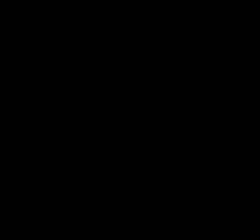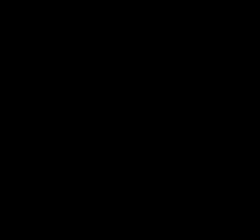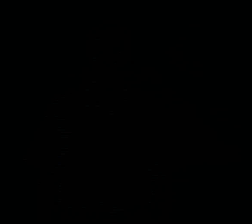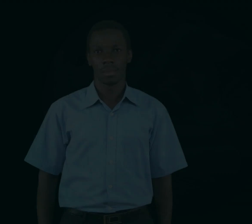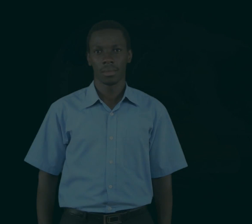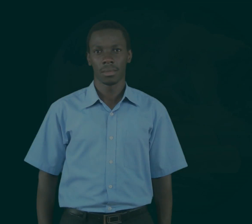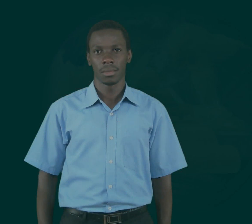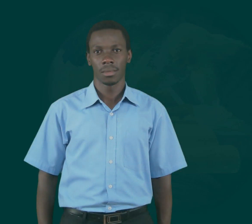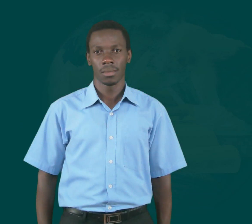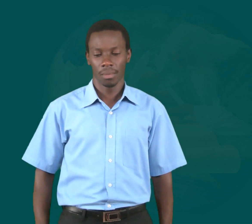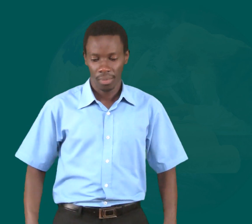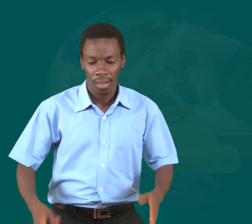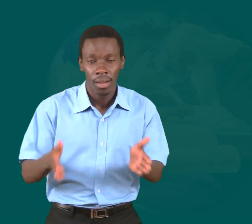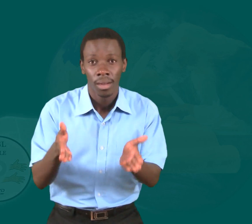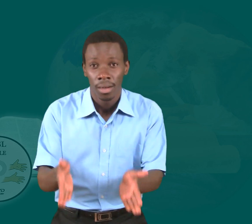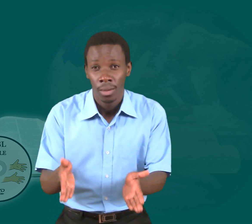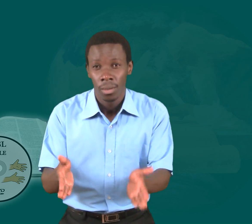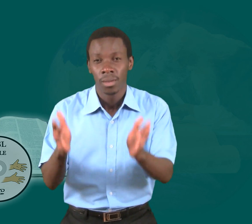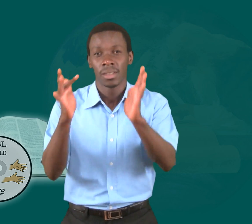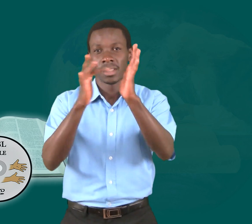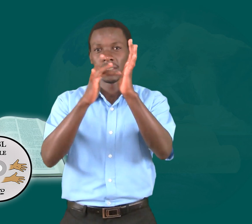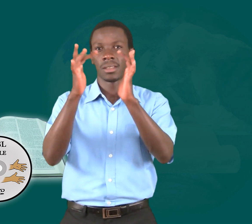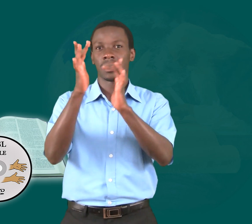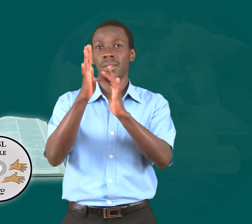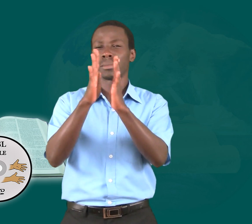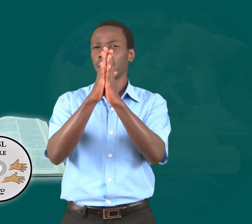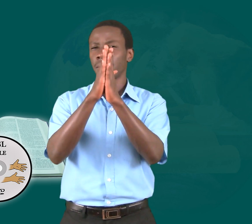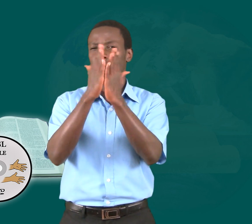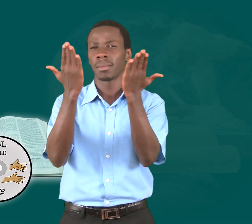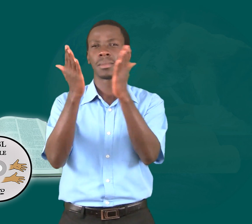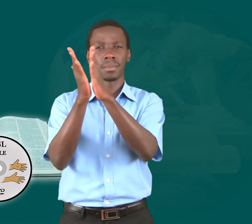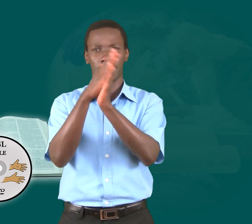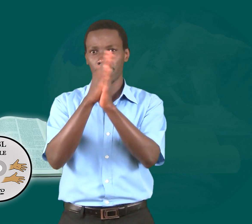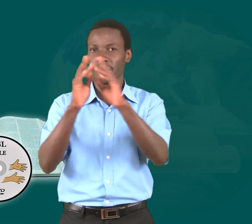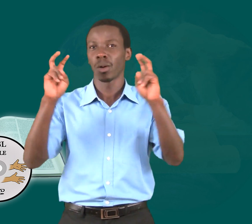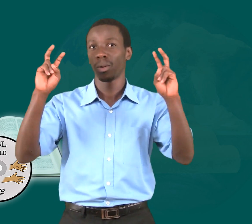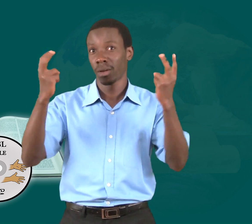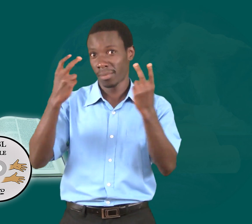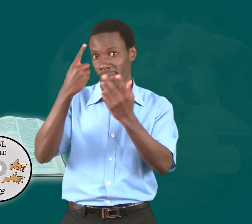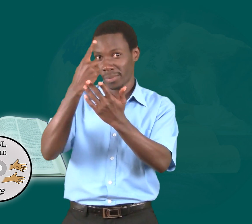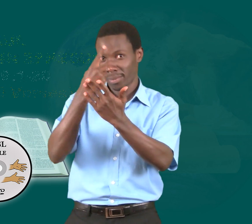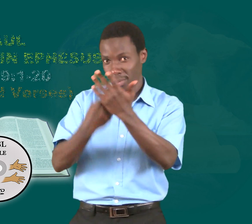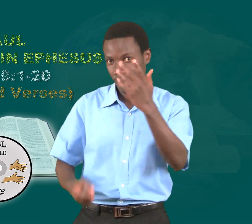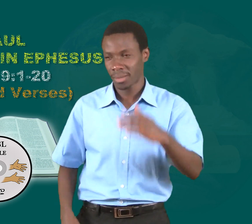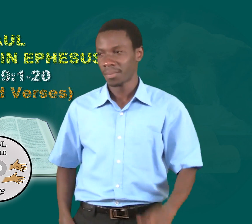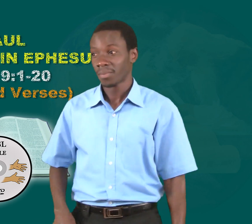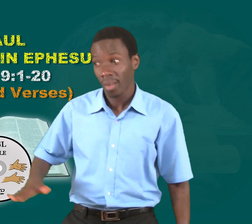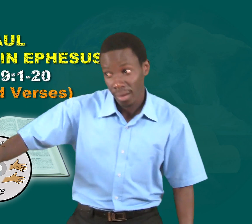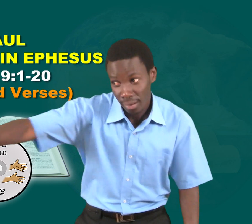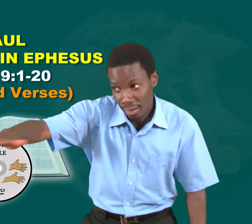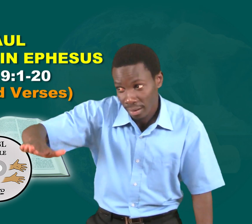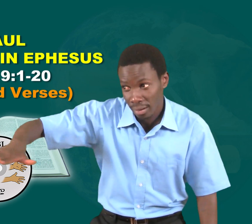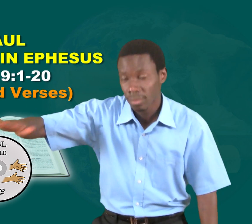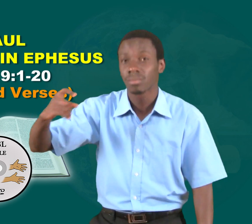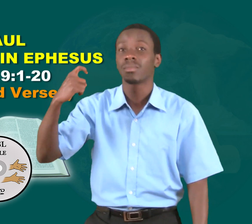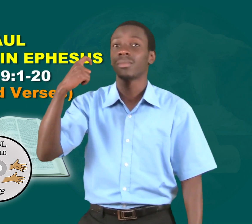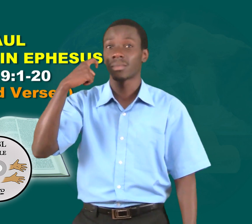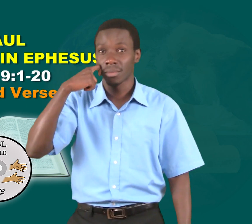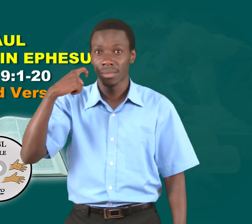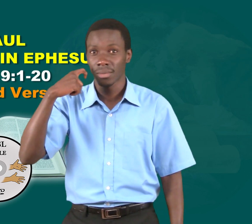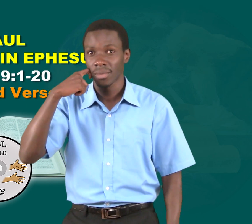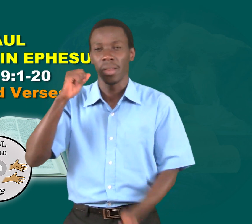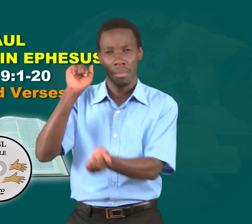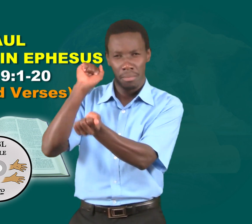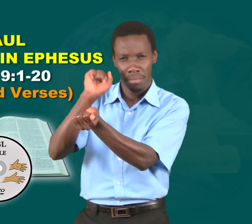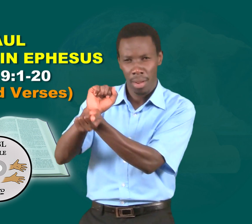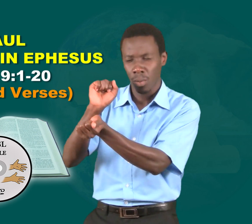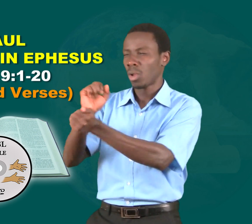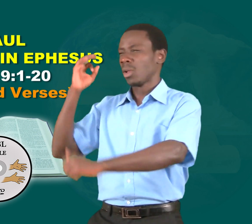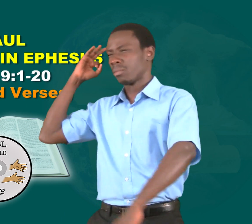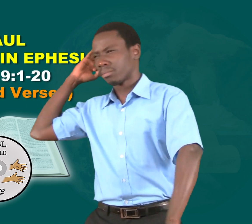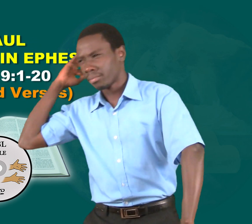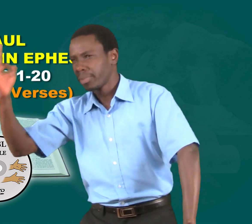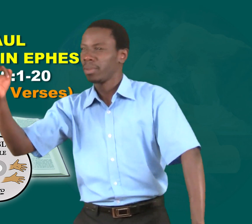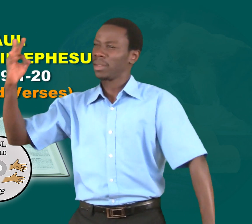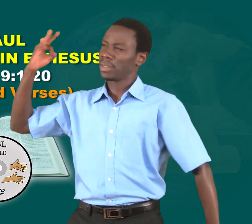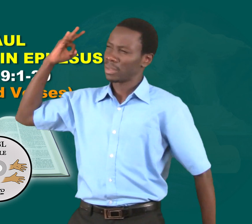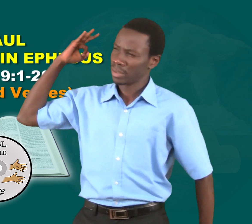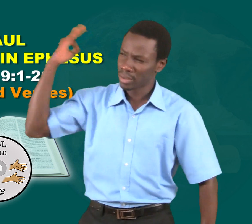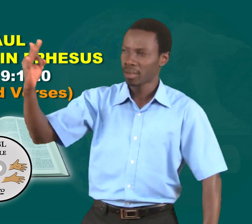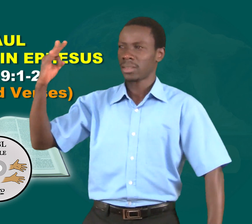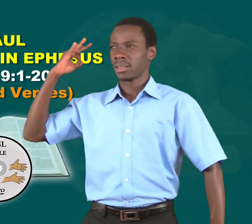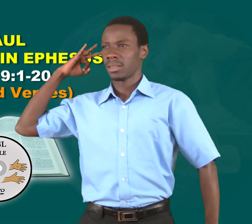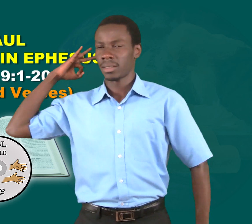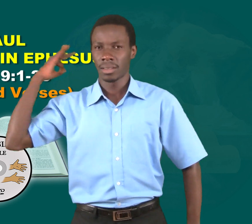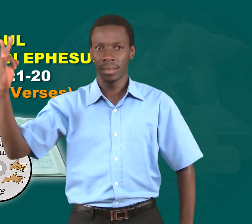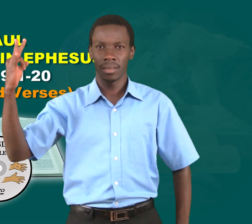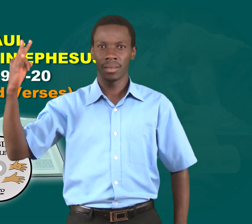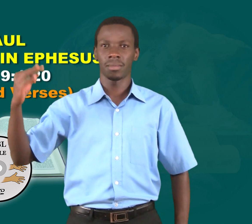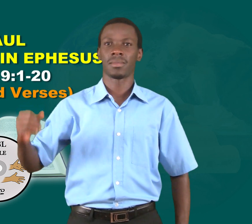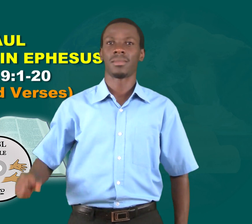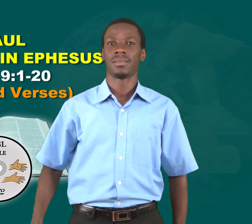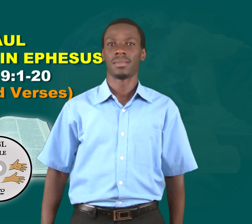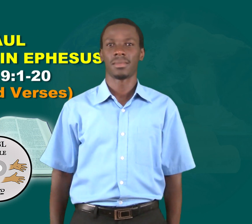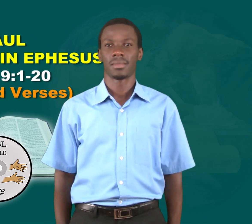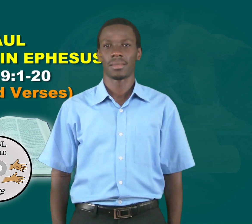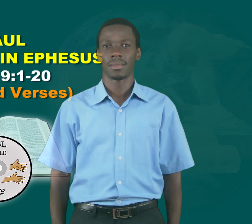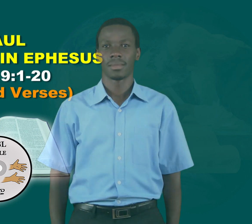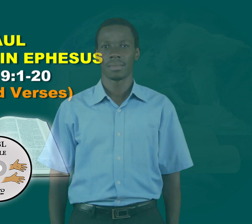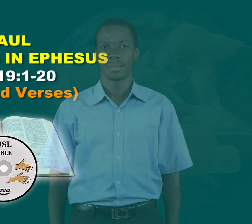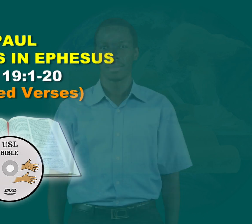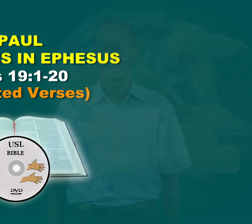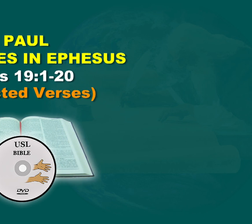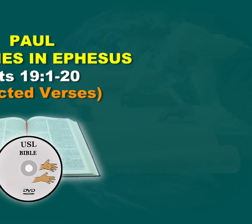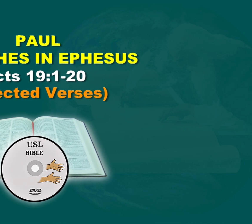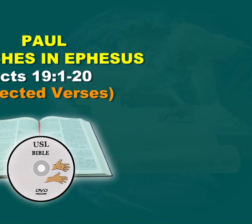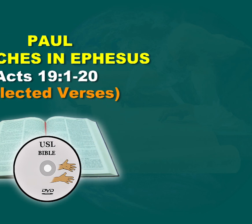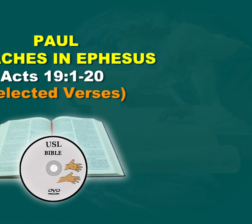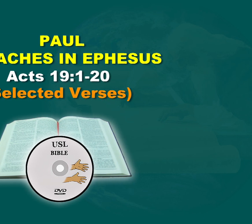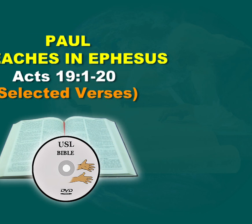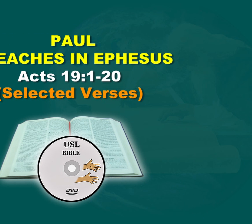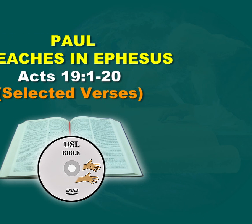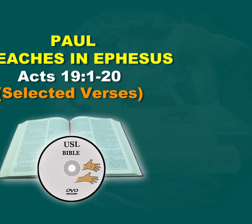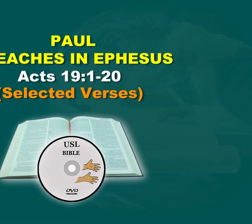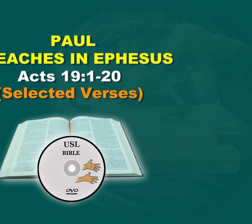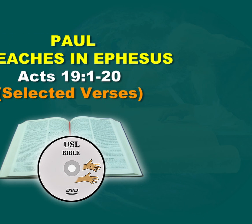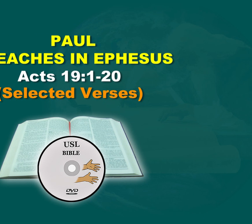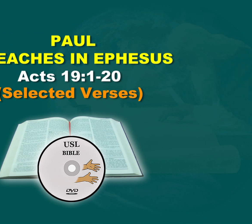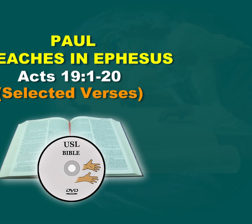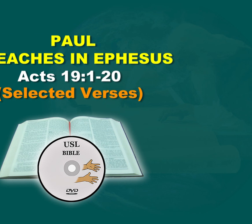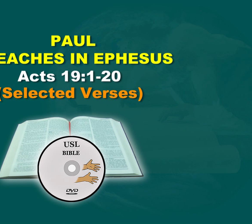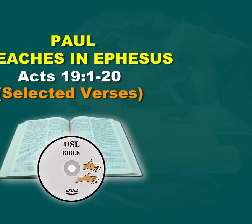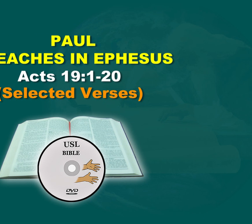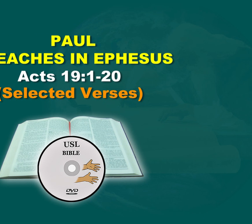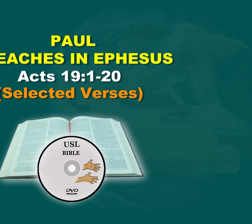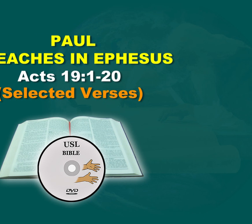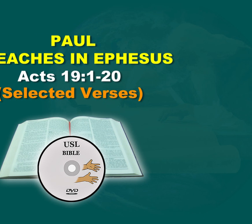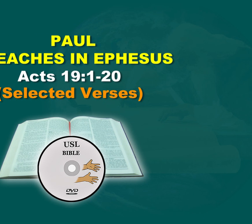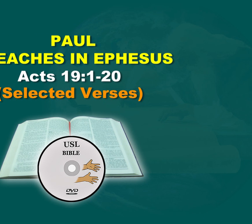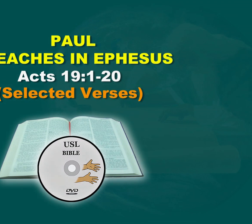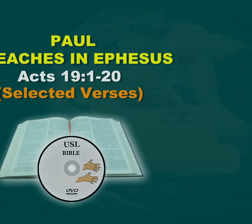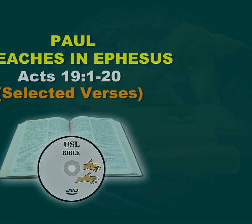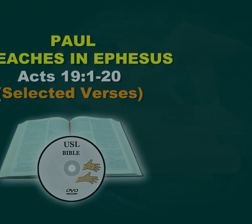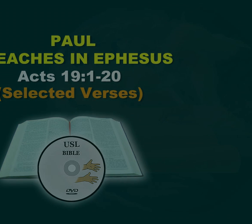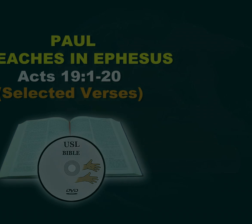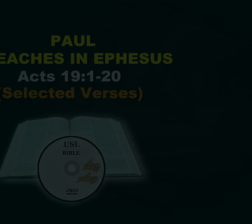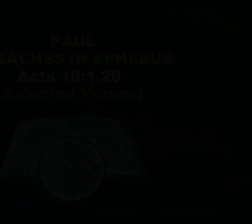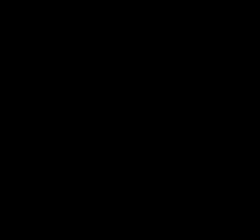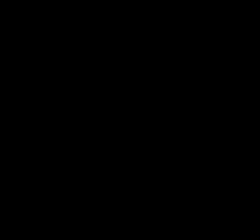Paul preaches in Ephesus